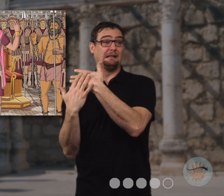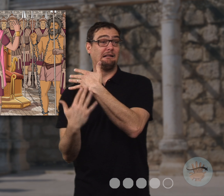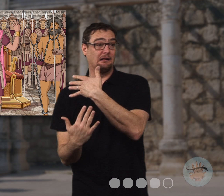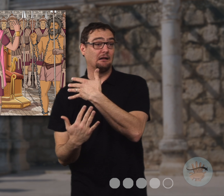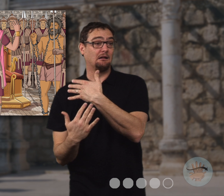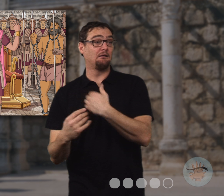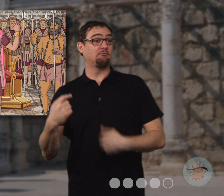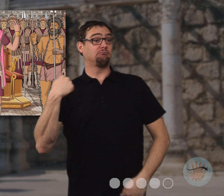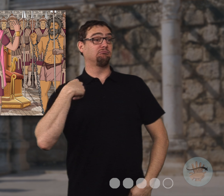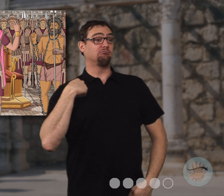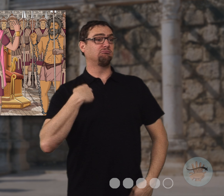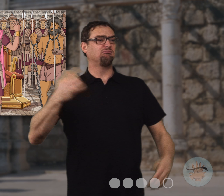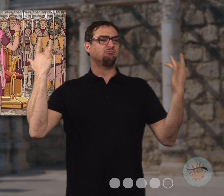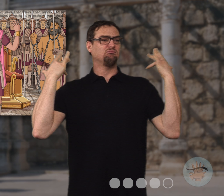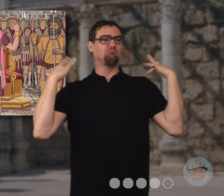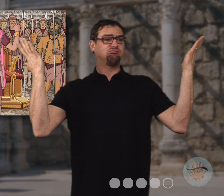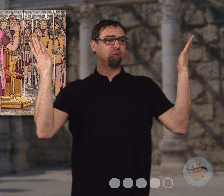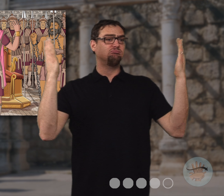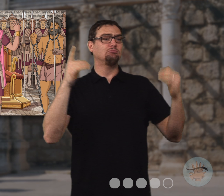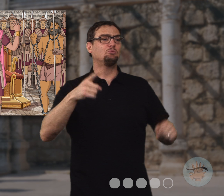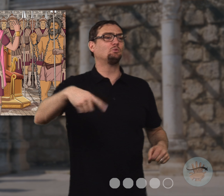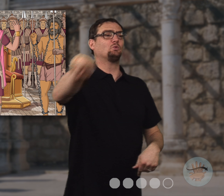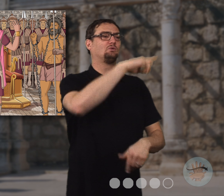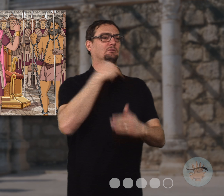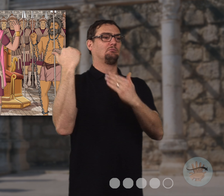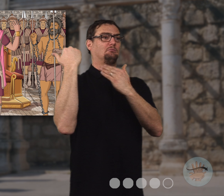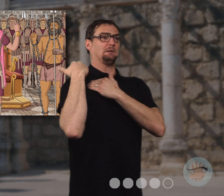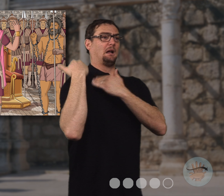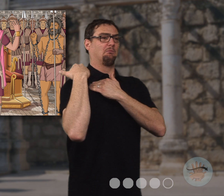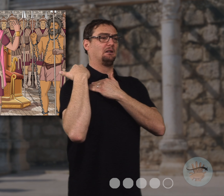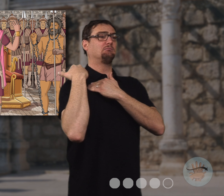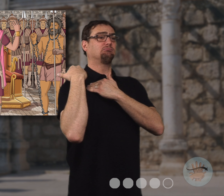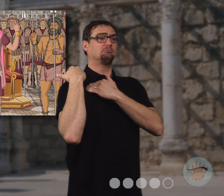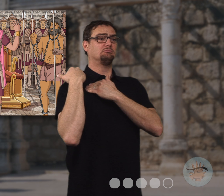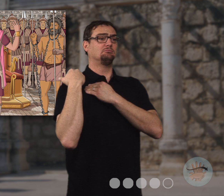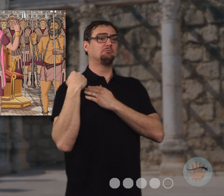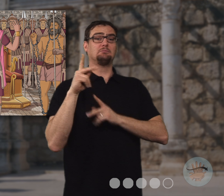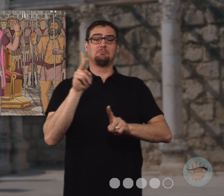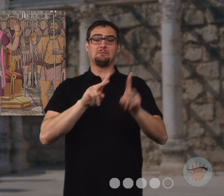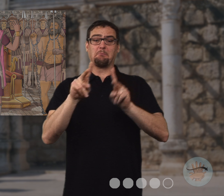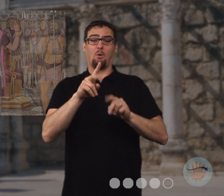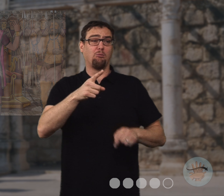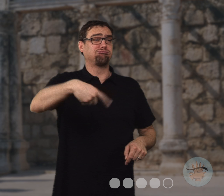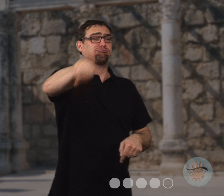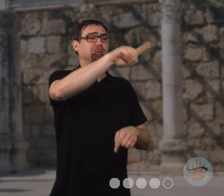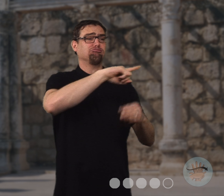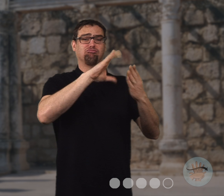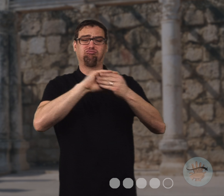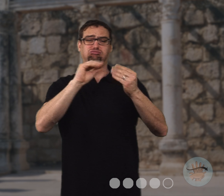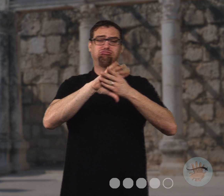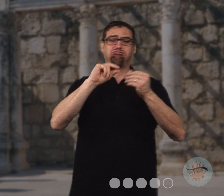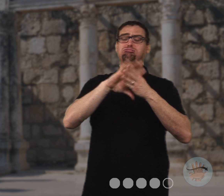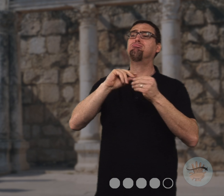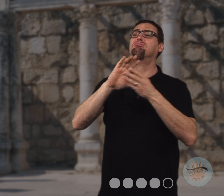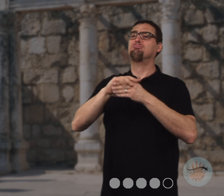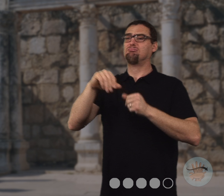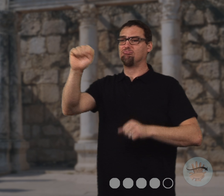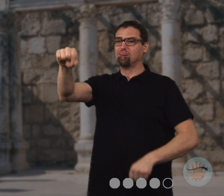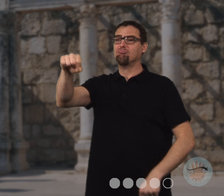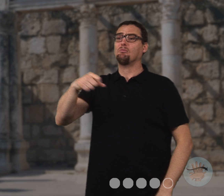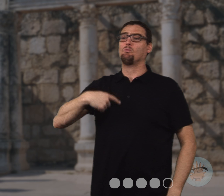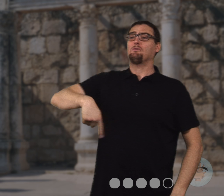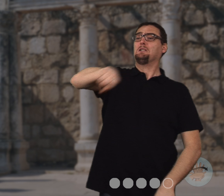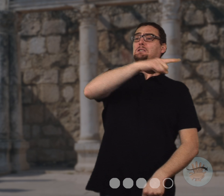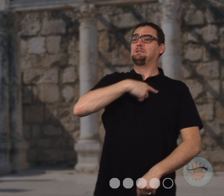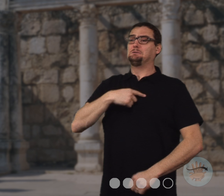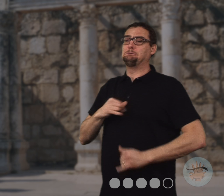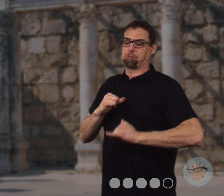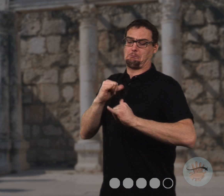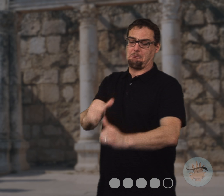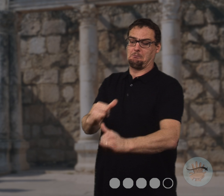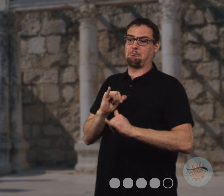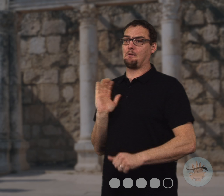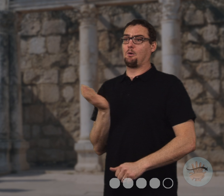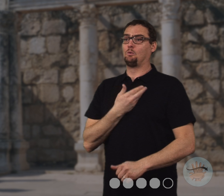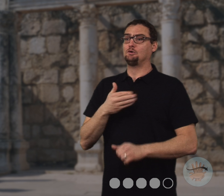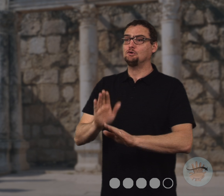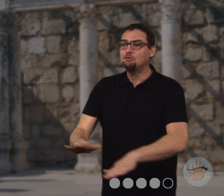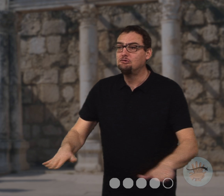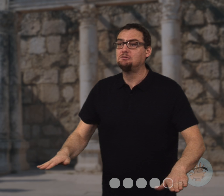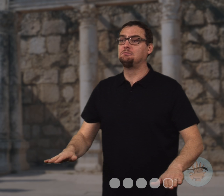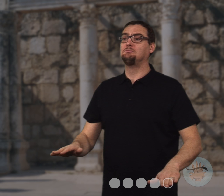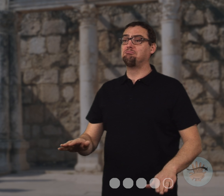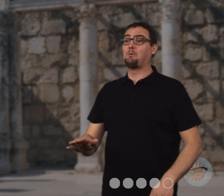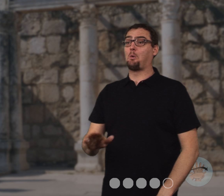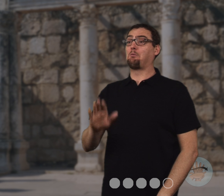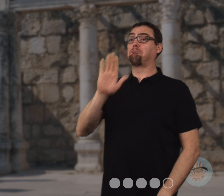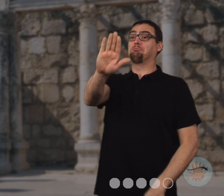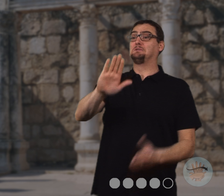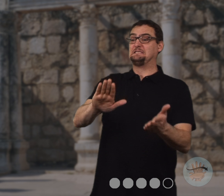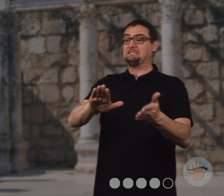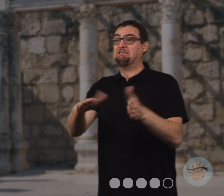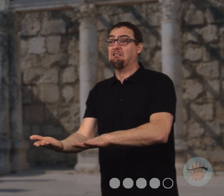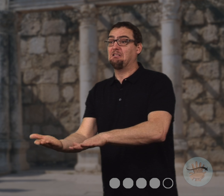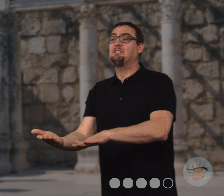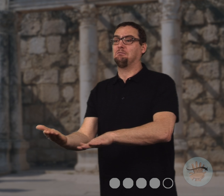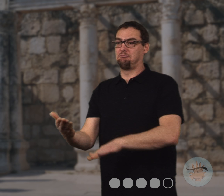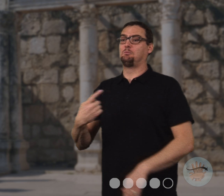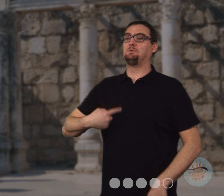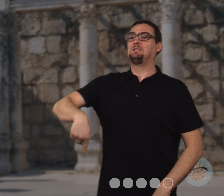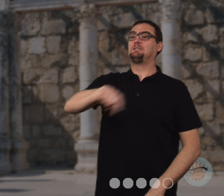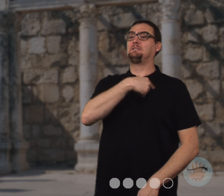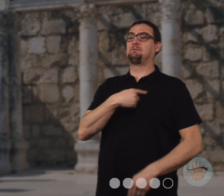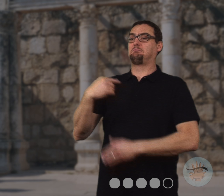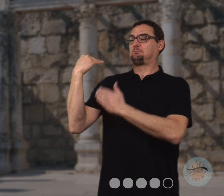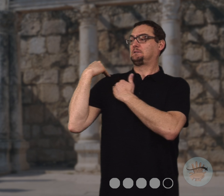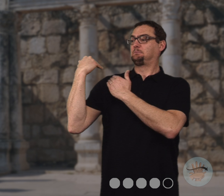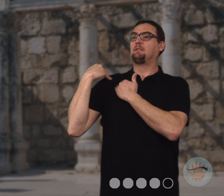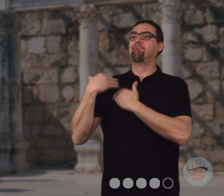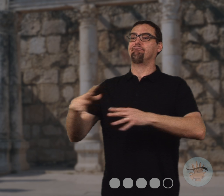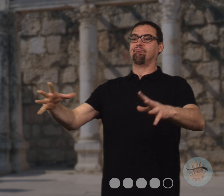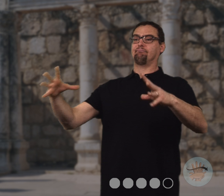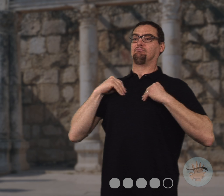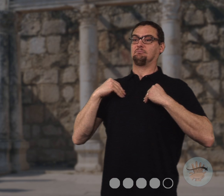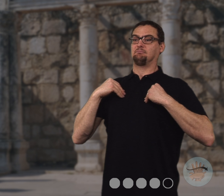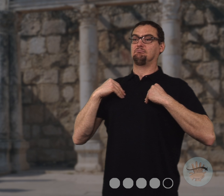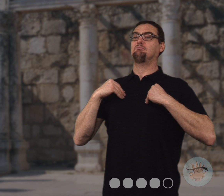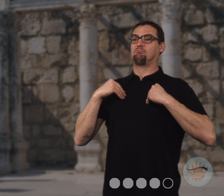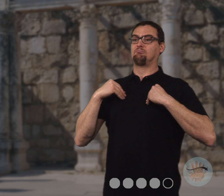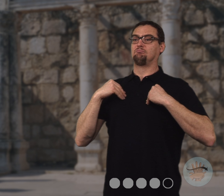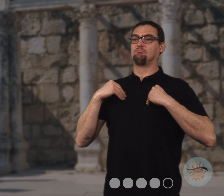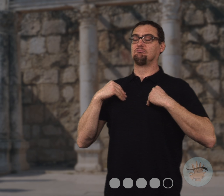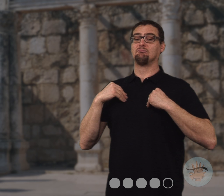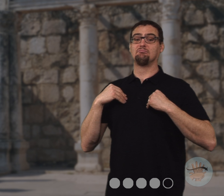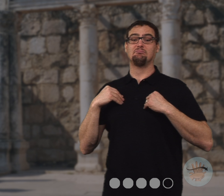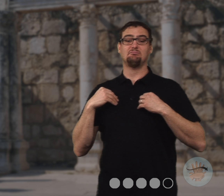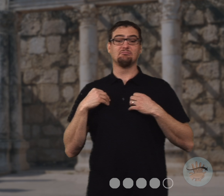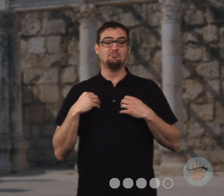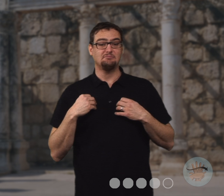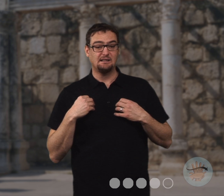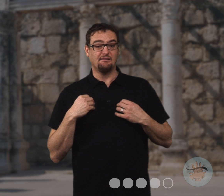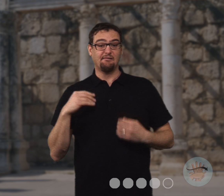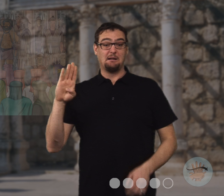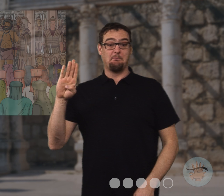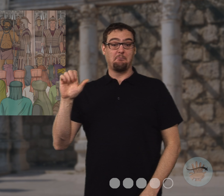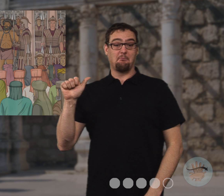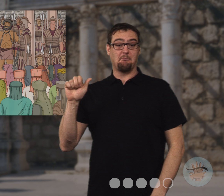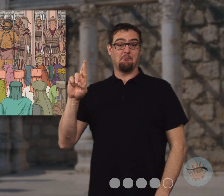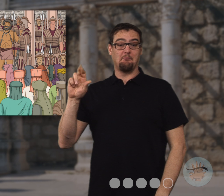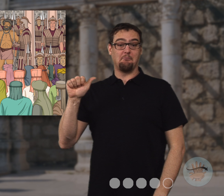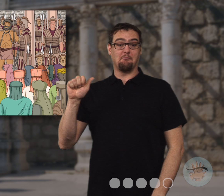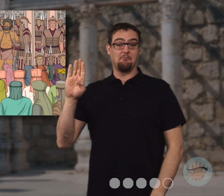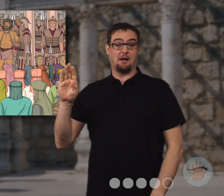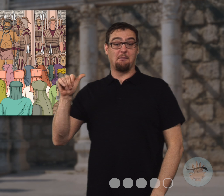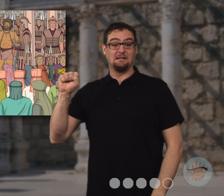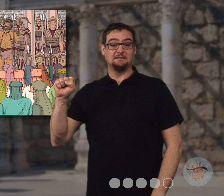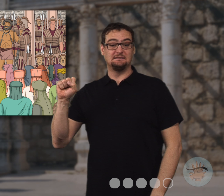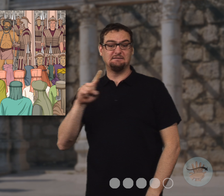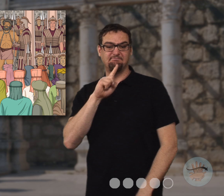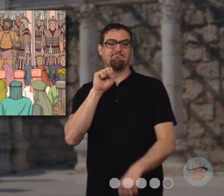“I am innocent of this man’s blood,” he said. “You bear the responsibility.”